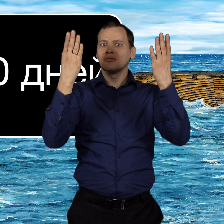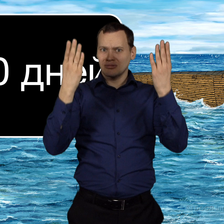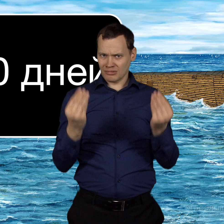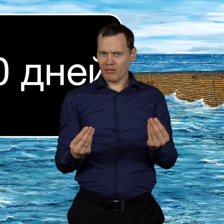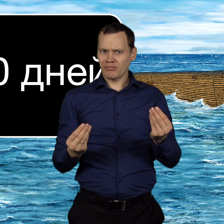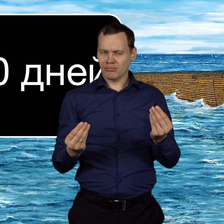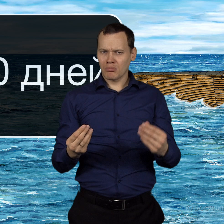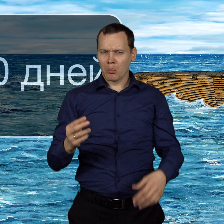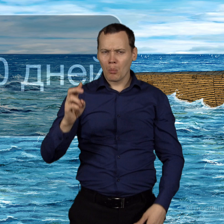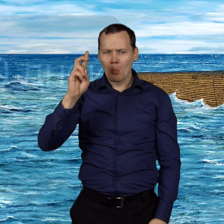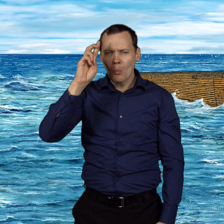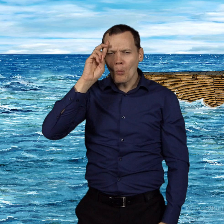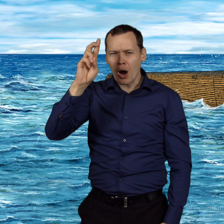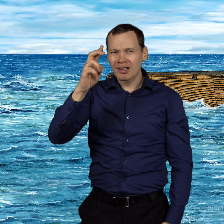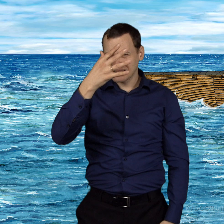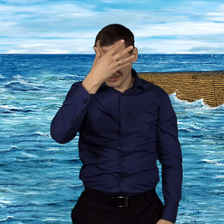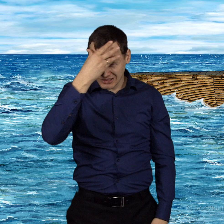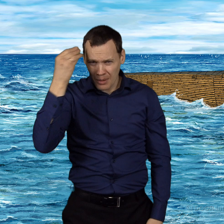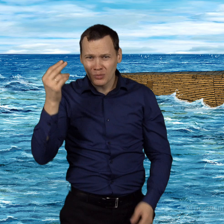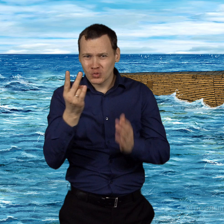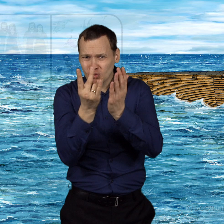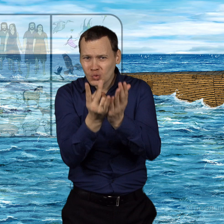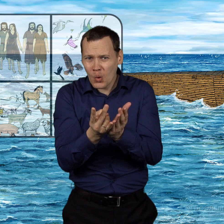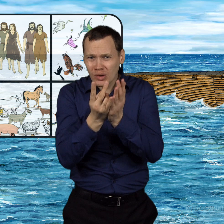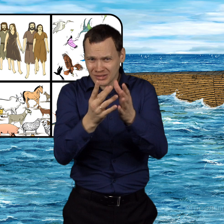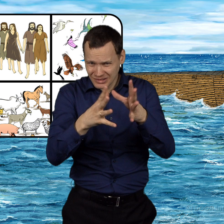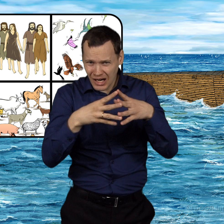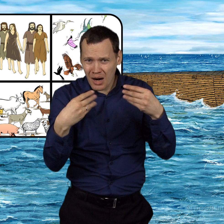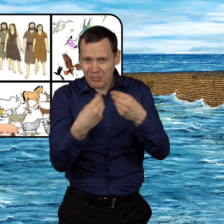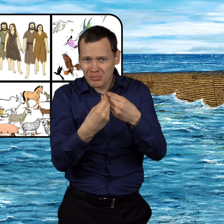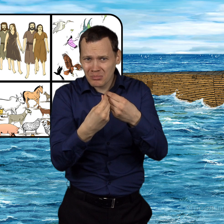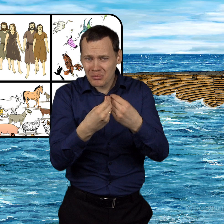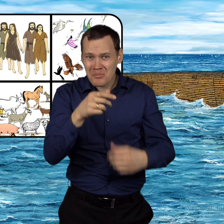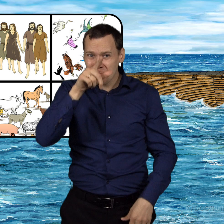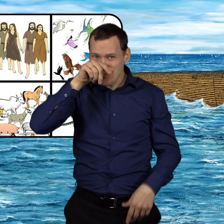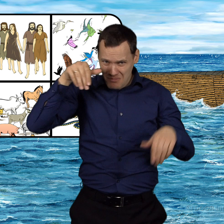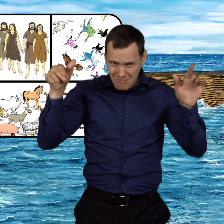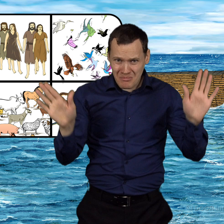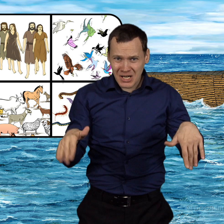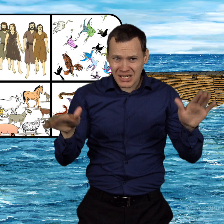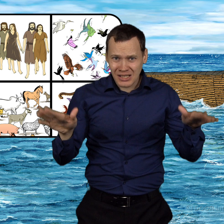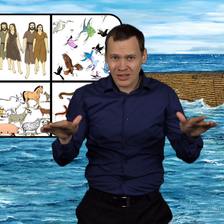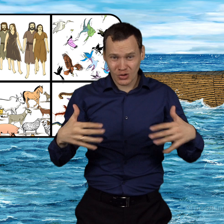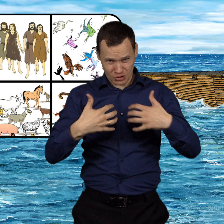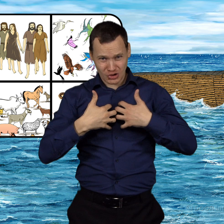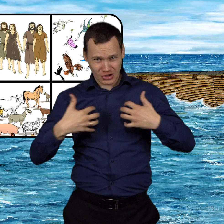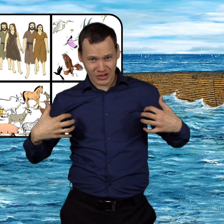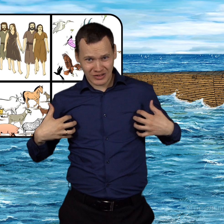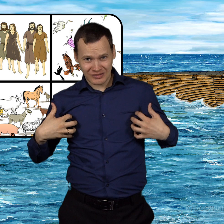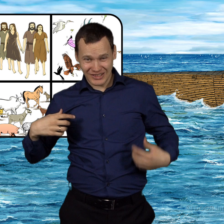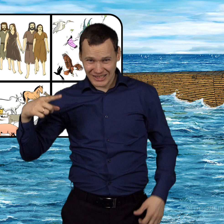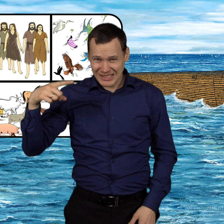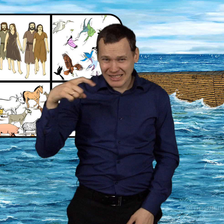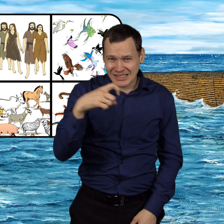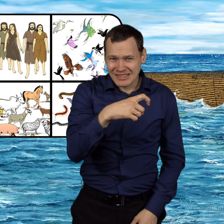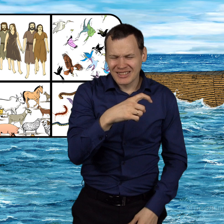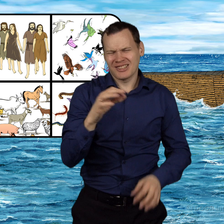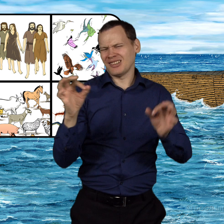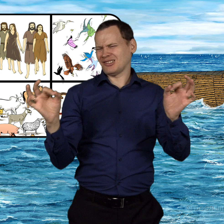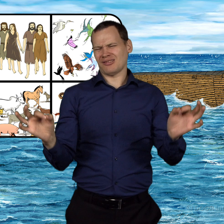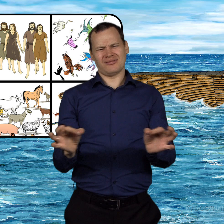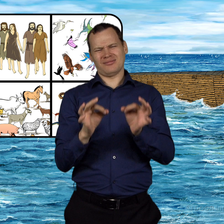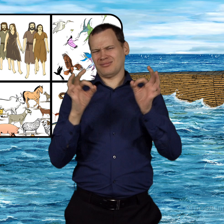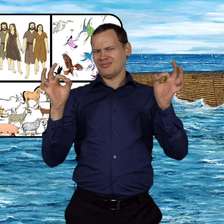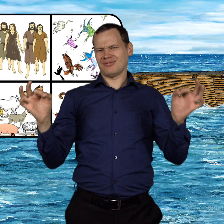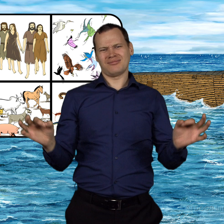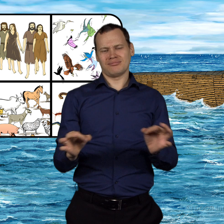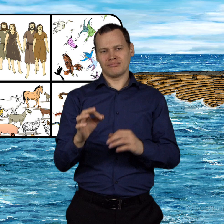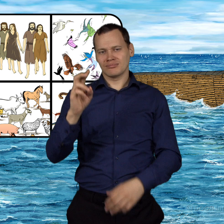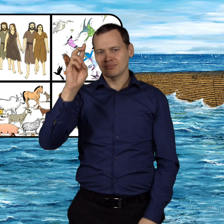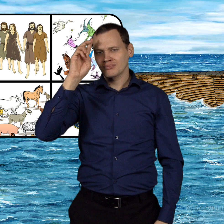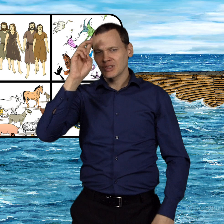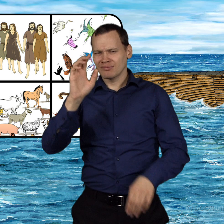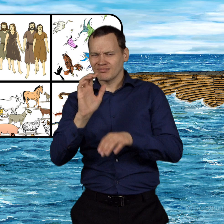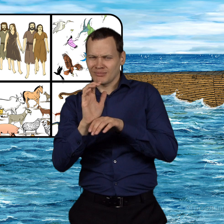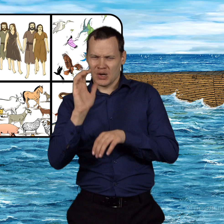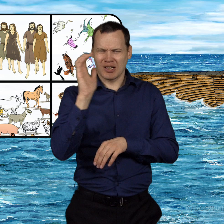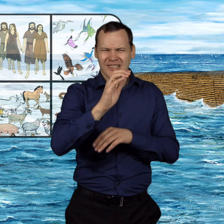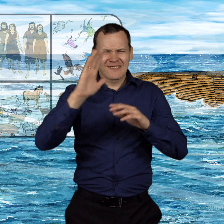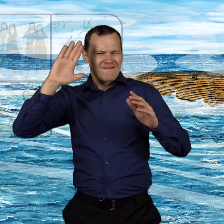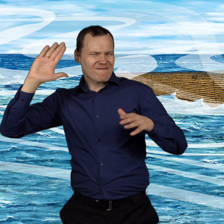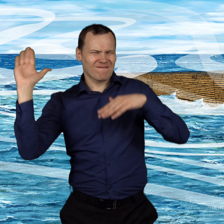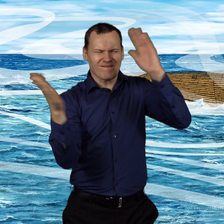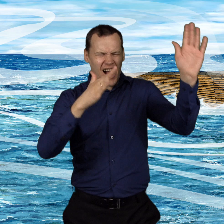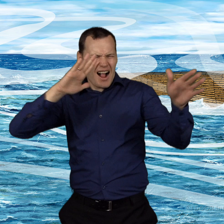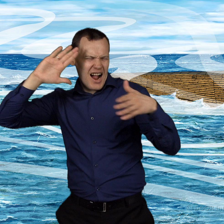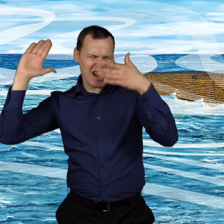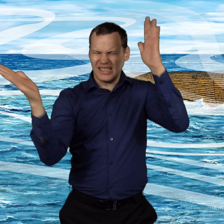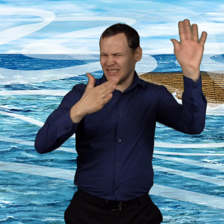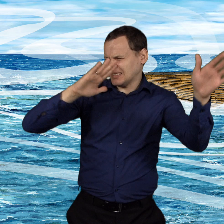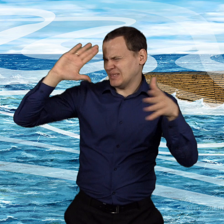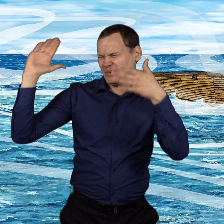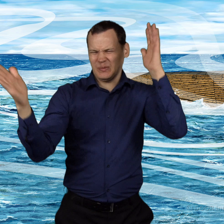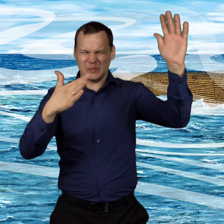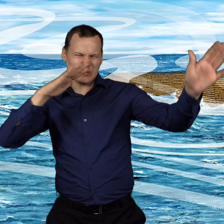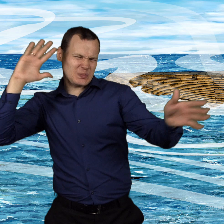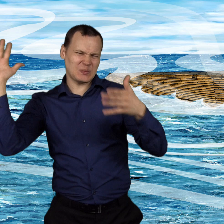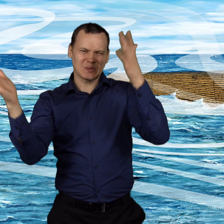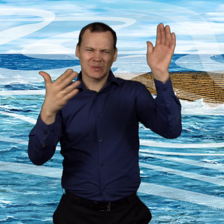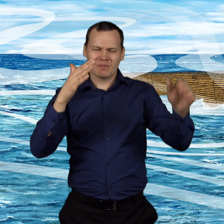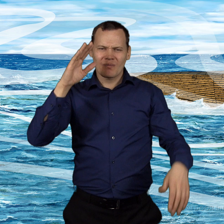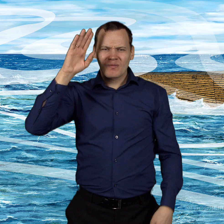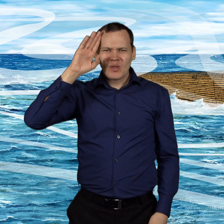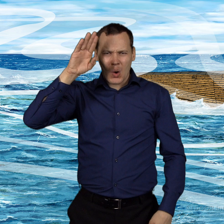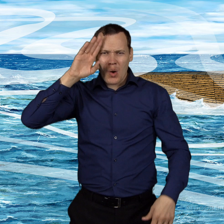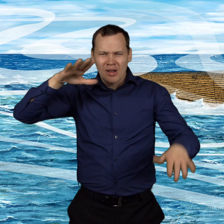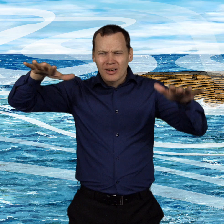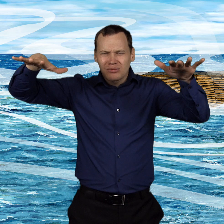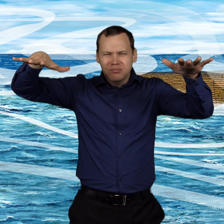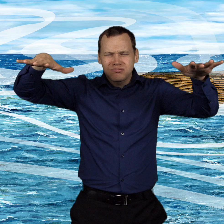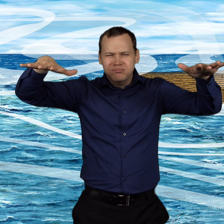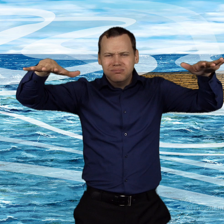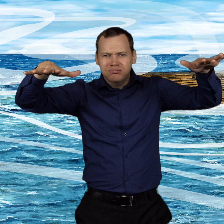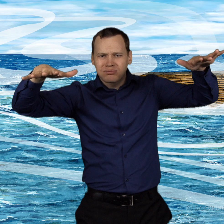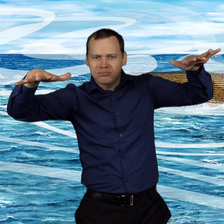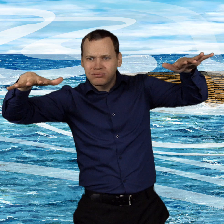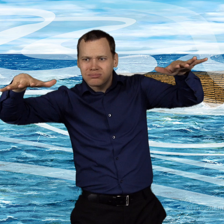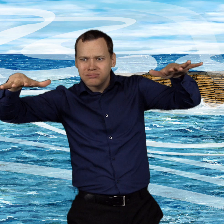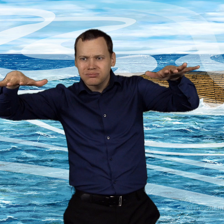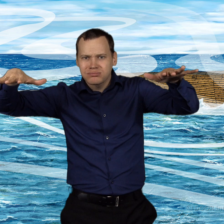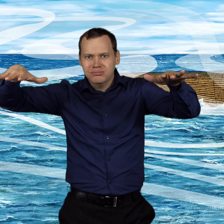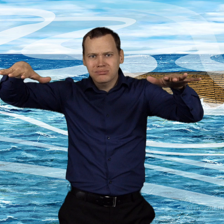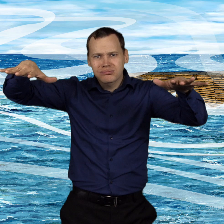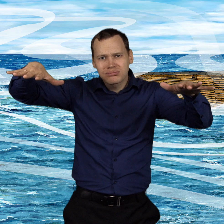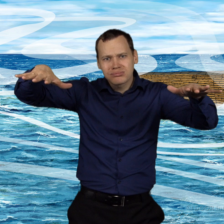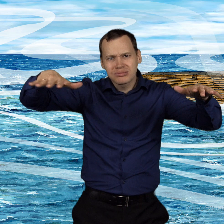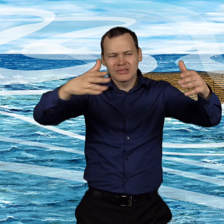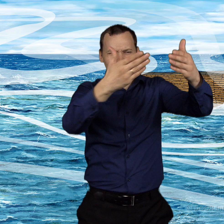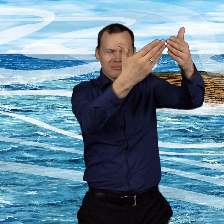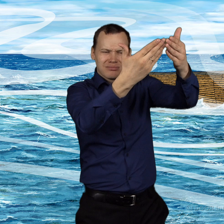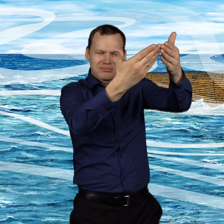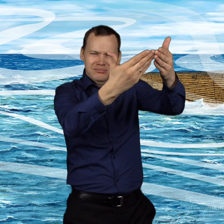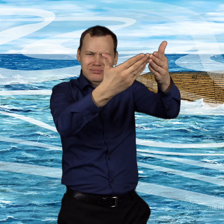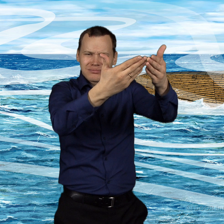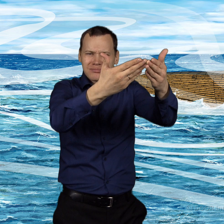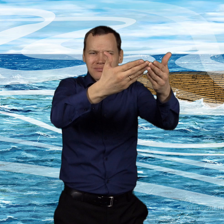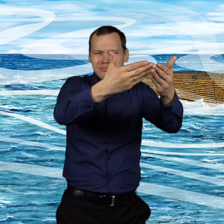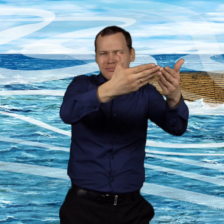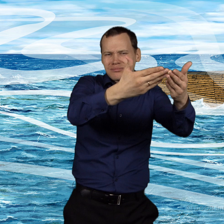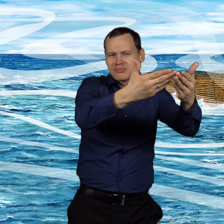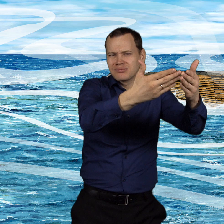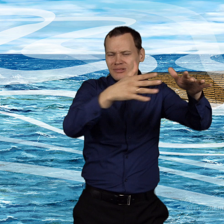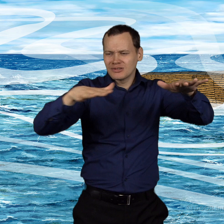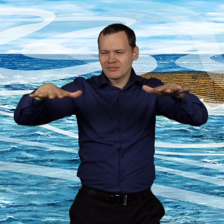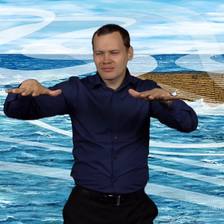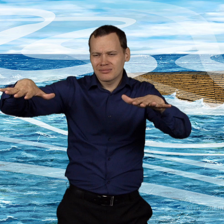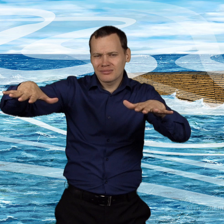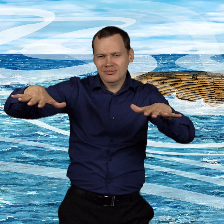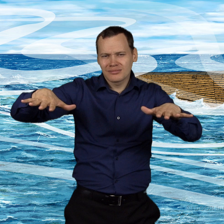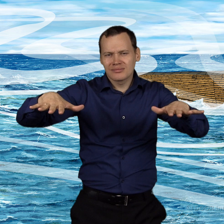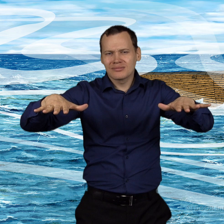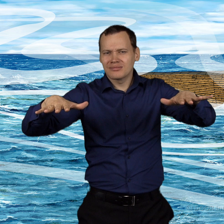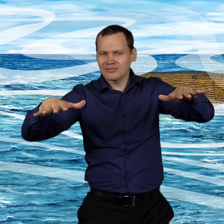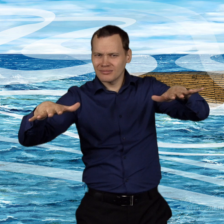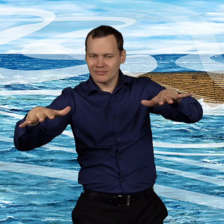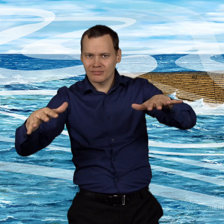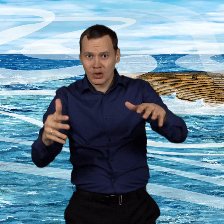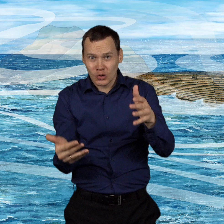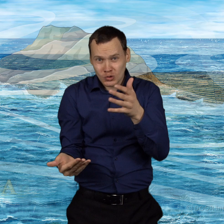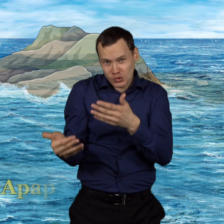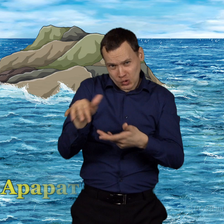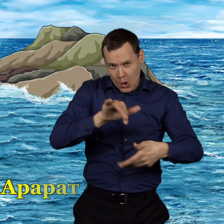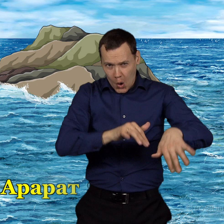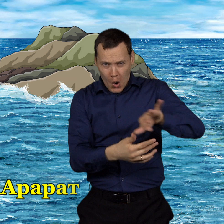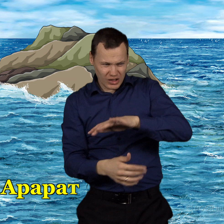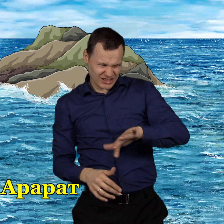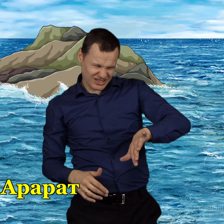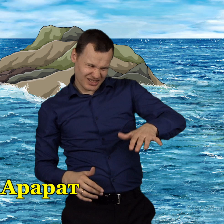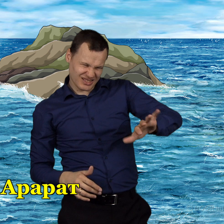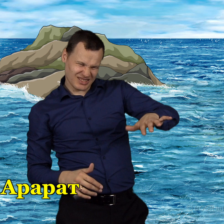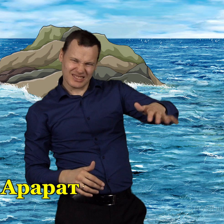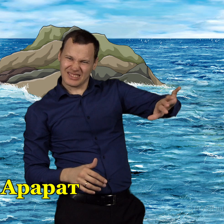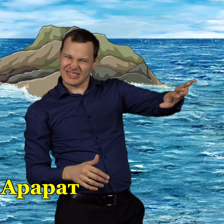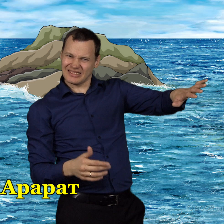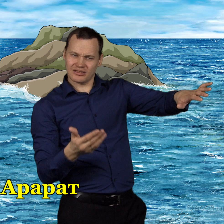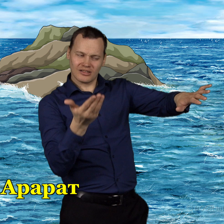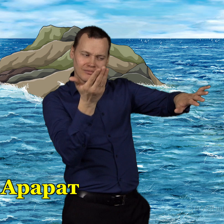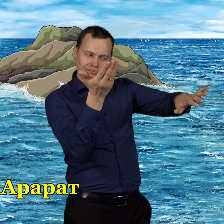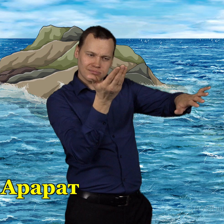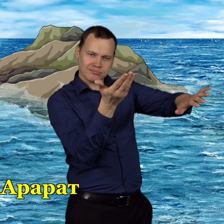But God remembered Noah and all the animals and livestock that were with him in the ark. And God sent a wind over the earth, and the waters began to subside. The springs of the deep and the floodgates of the heavens were closed, and the rain from the sky was restrained. The waters receded steadily from the earth, and after 150 days the waters had gone down.